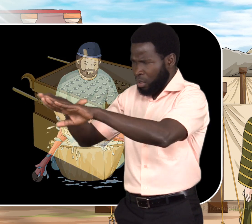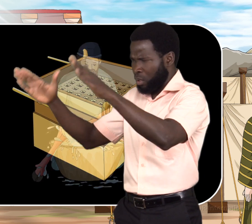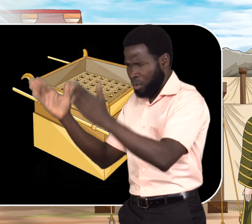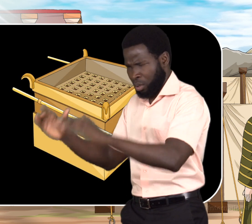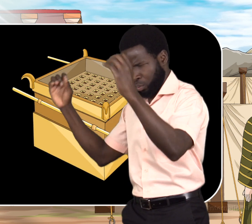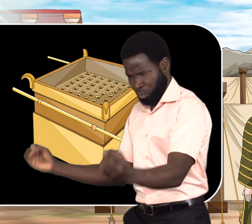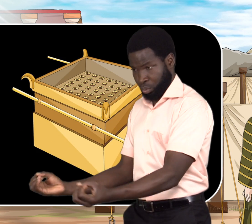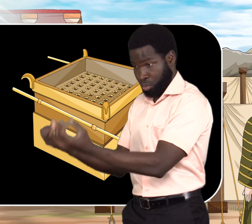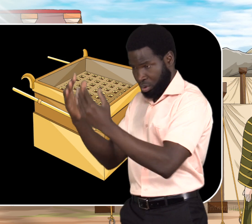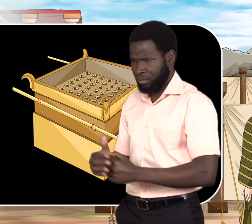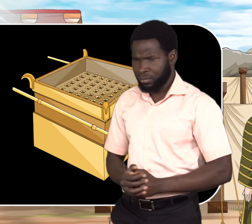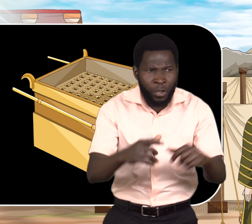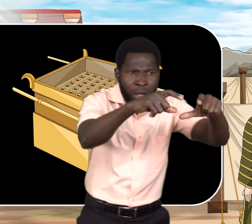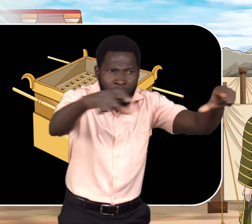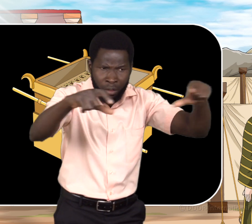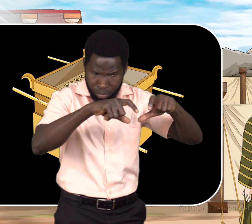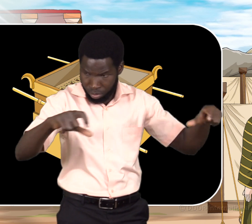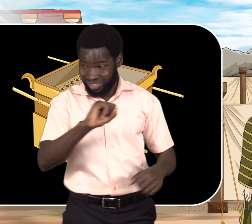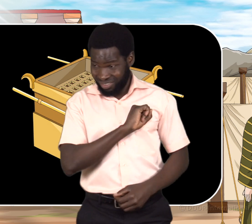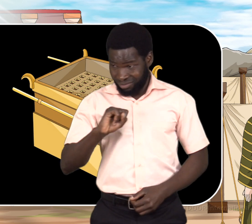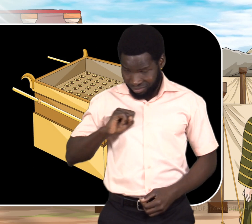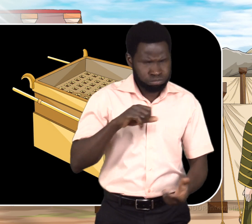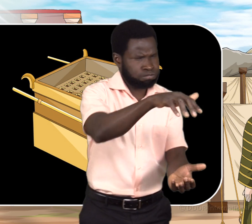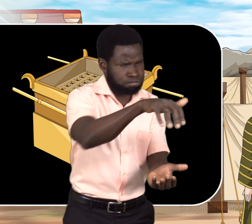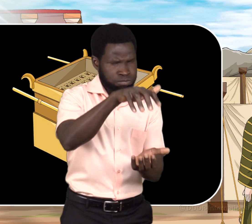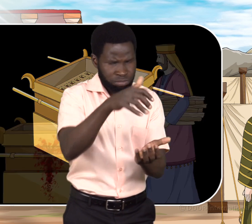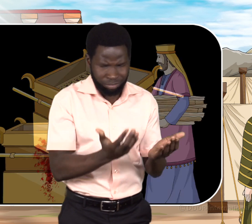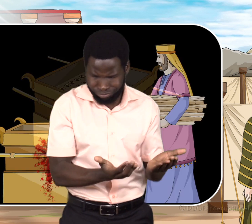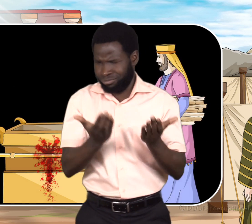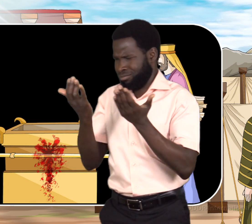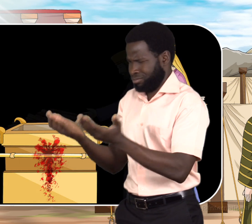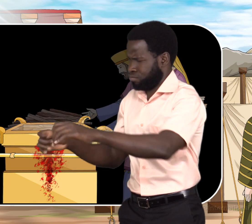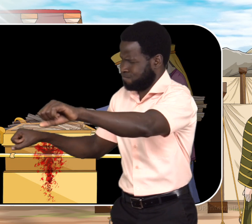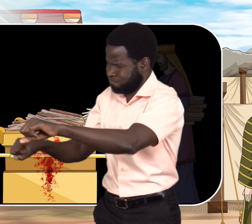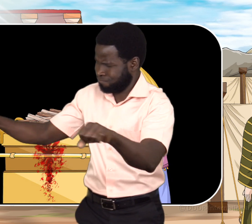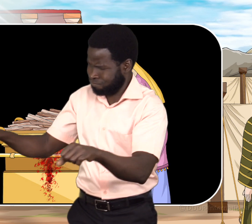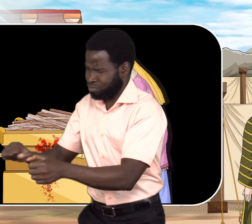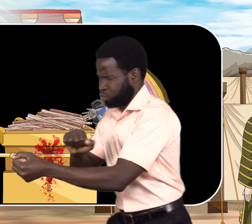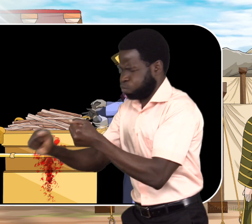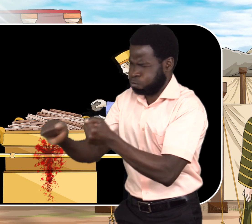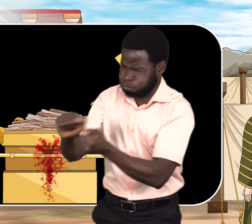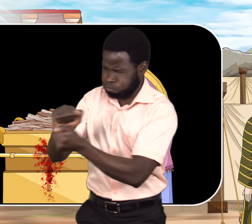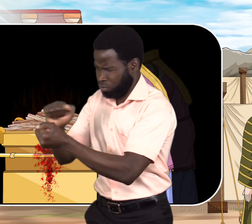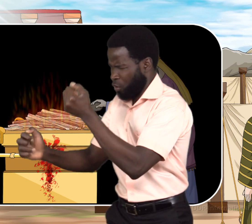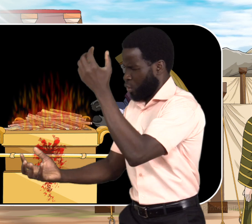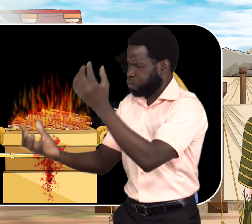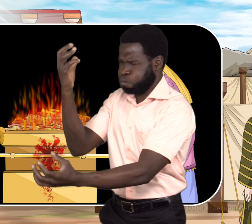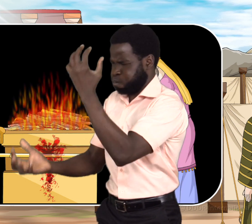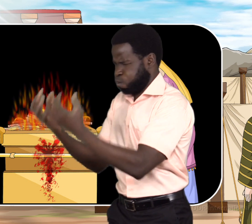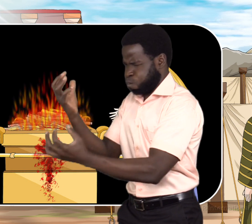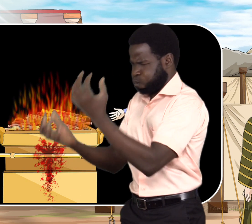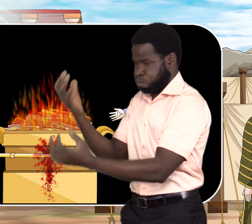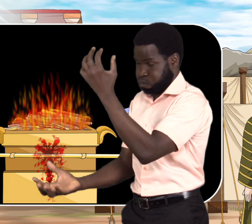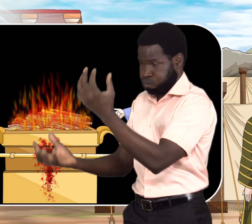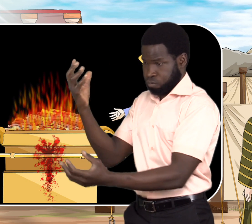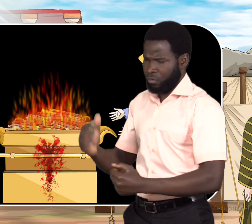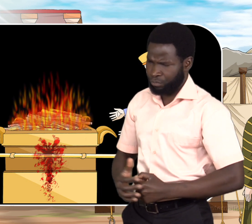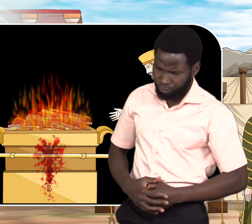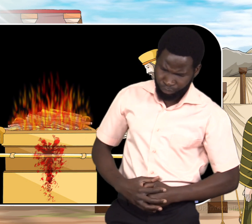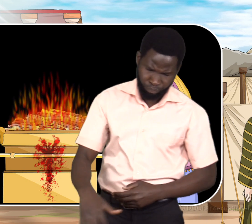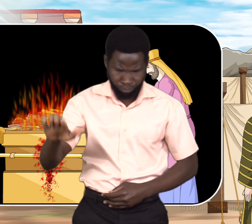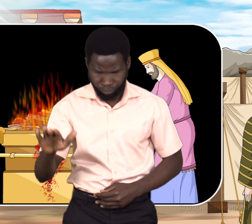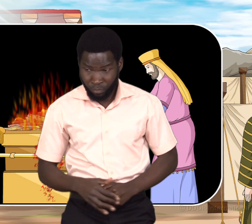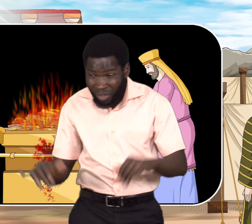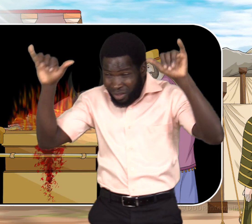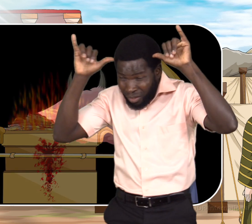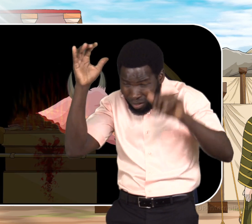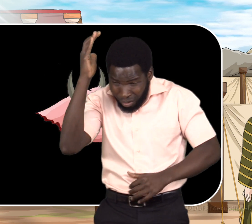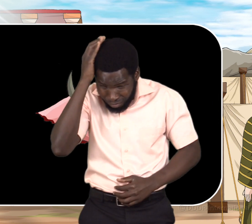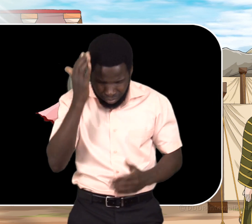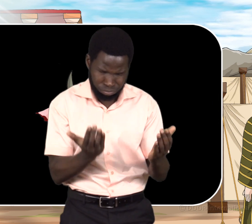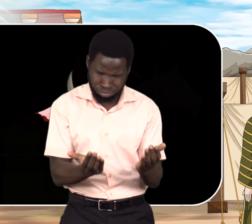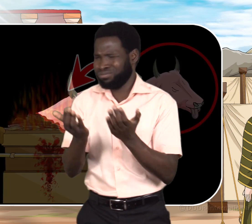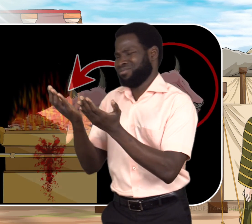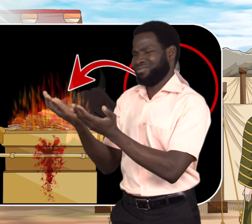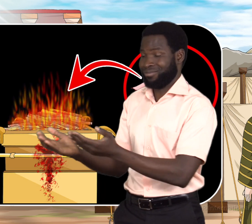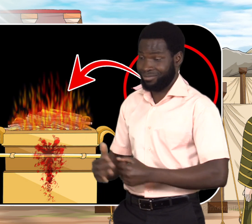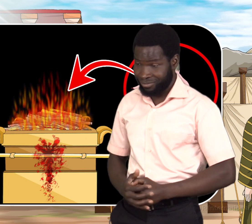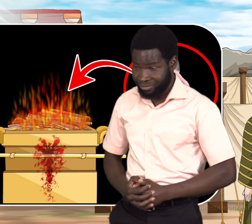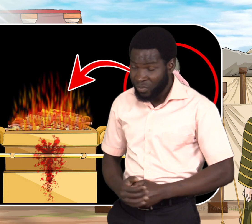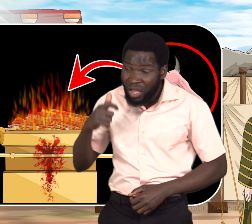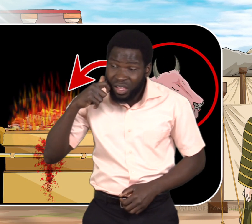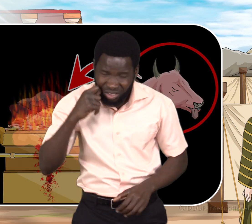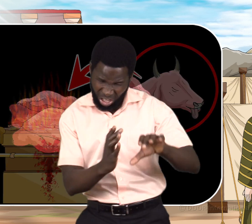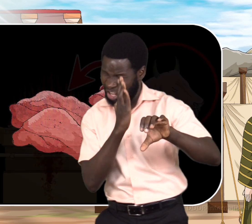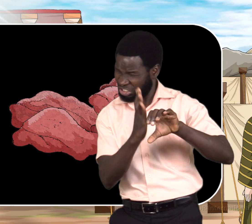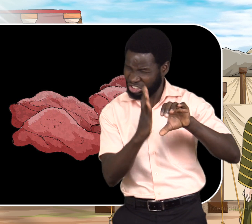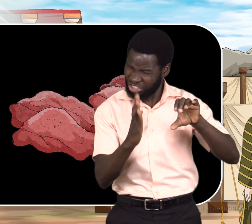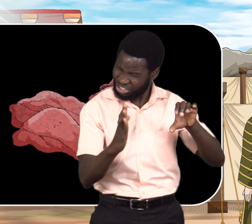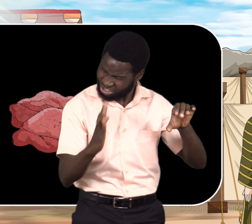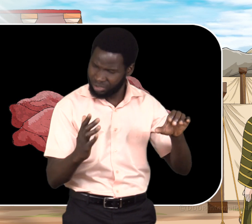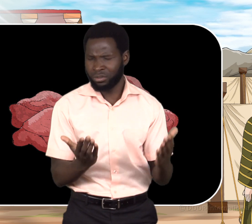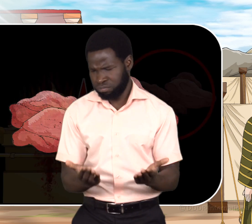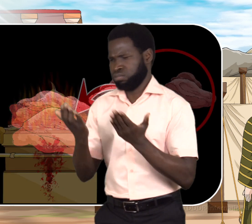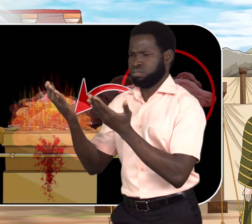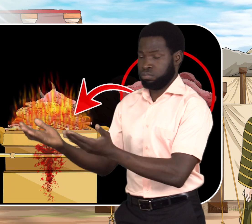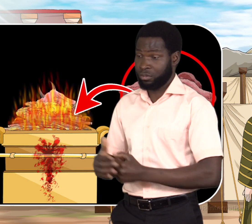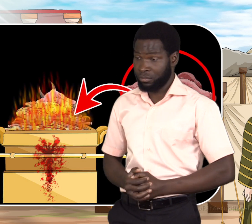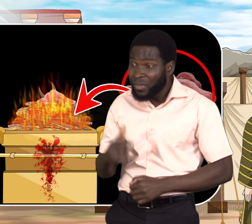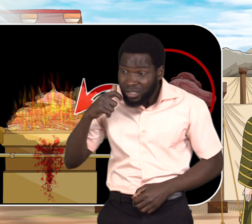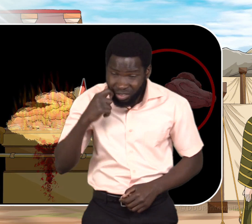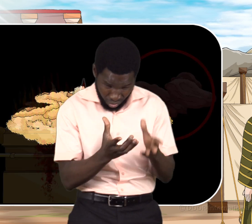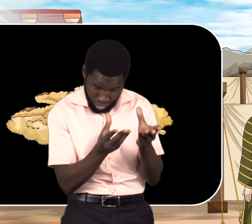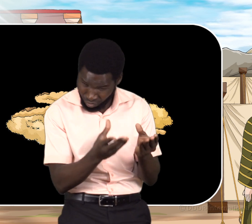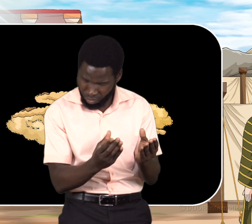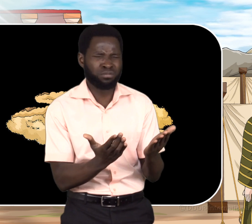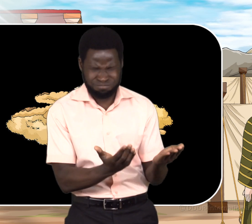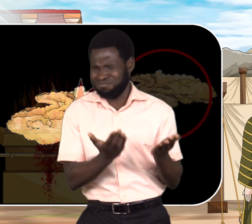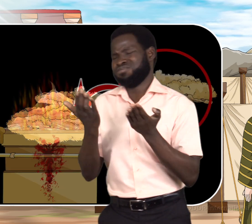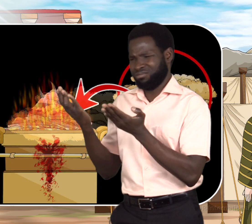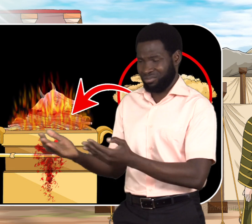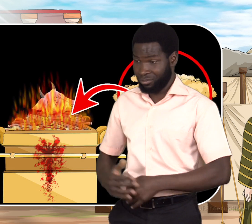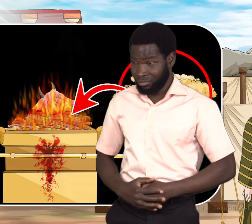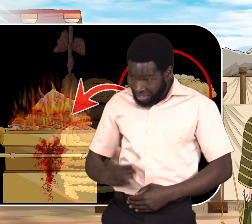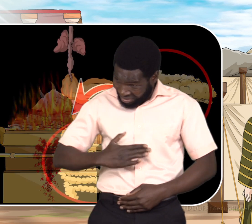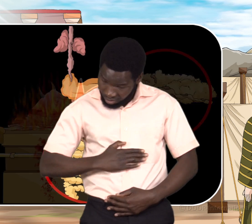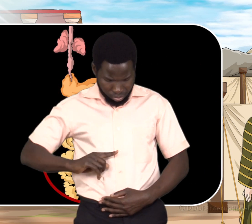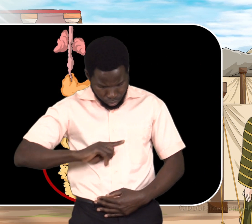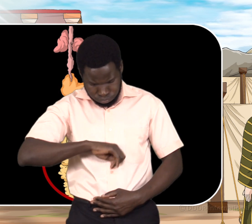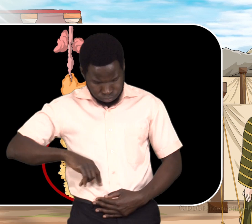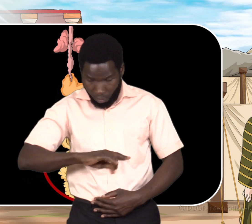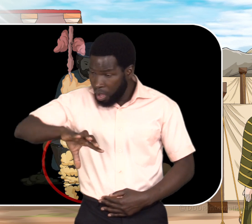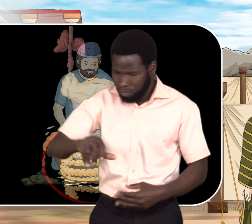Then Aaron’s sons the priests are to arrange the pieces, including the head and the fat, atop the burning wood on the altar.